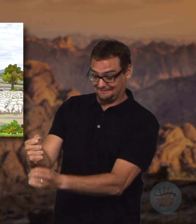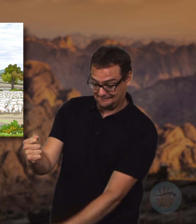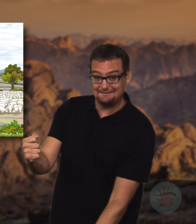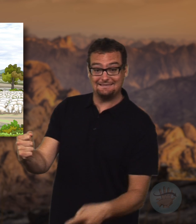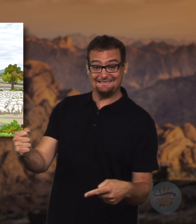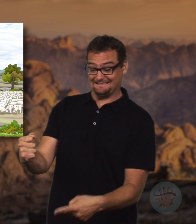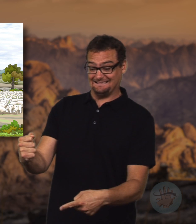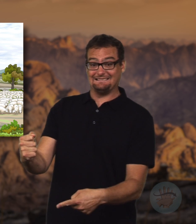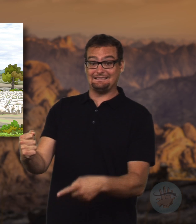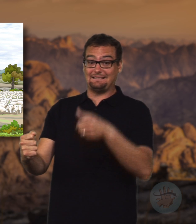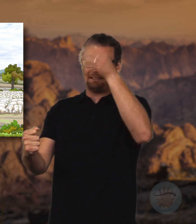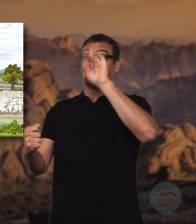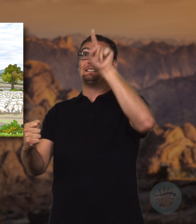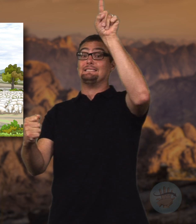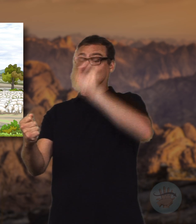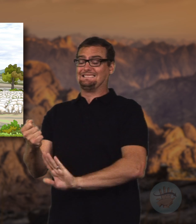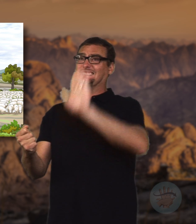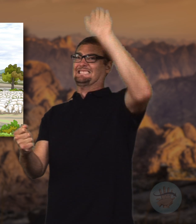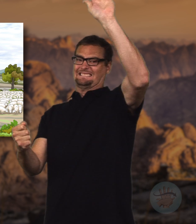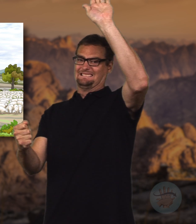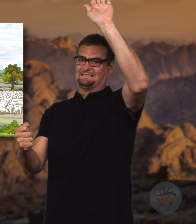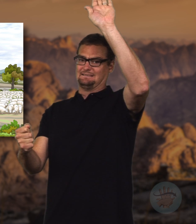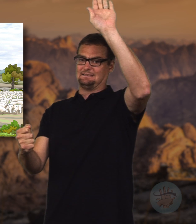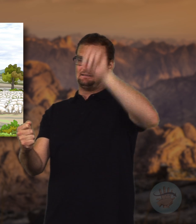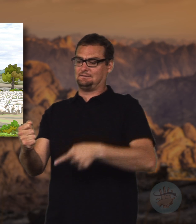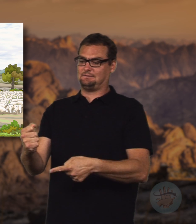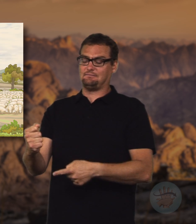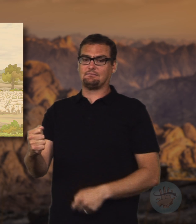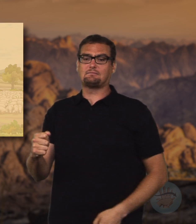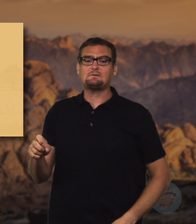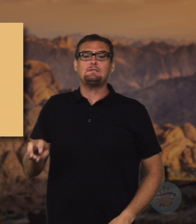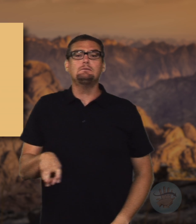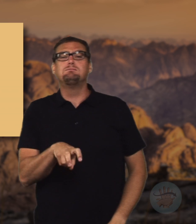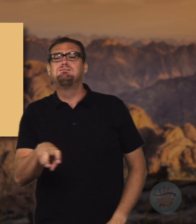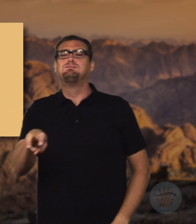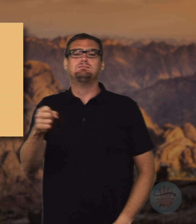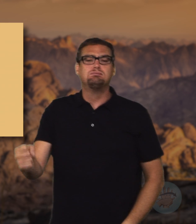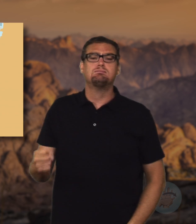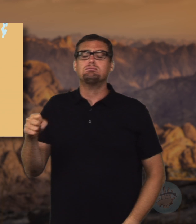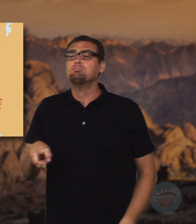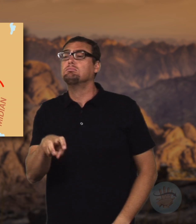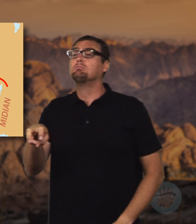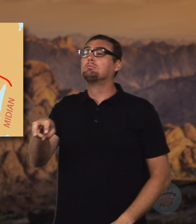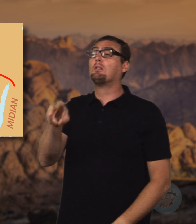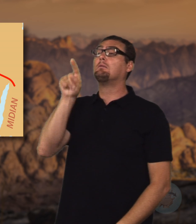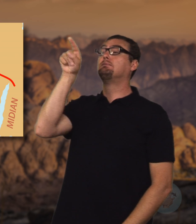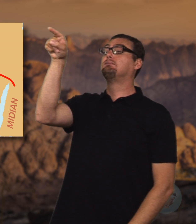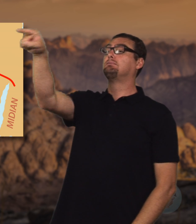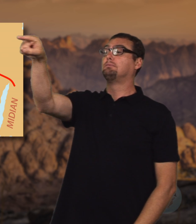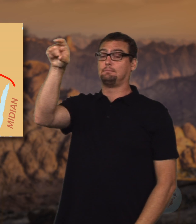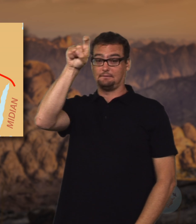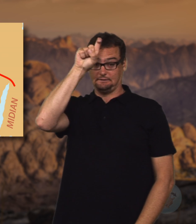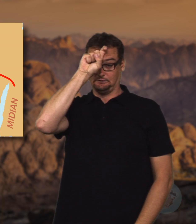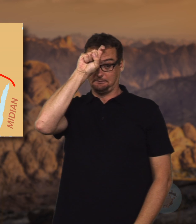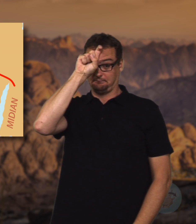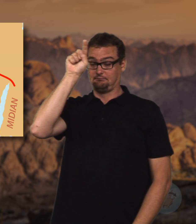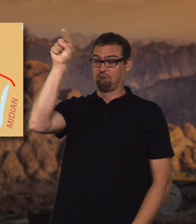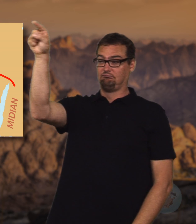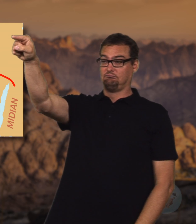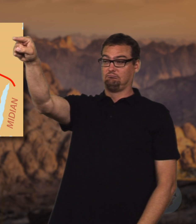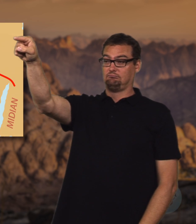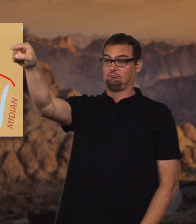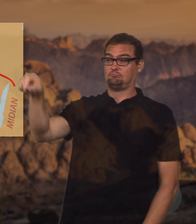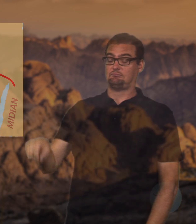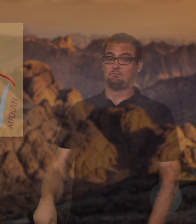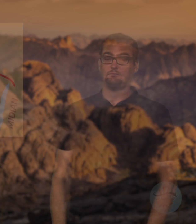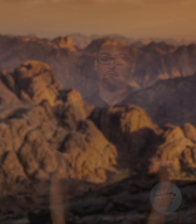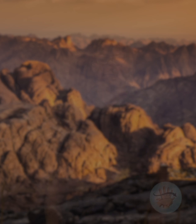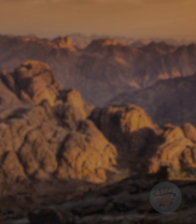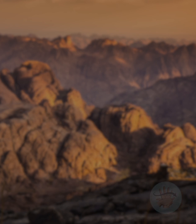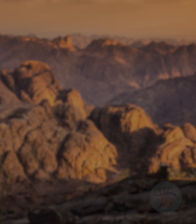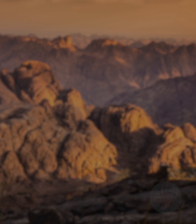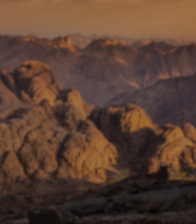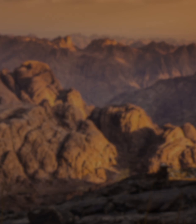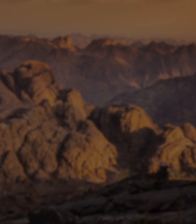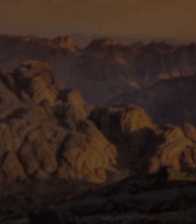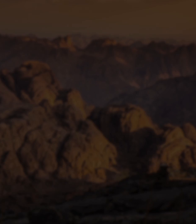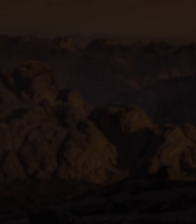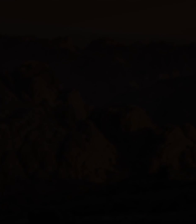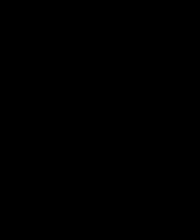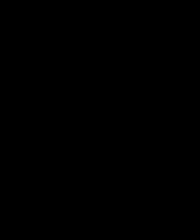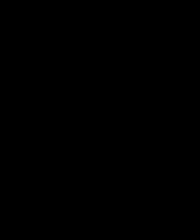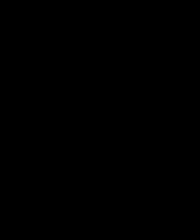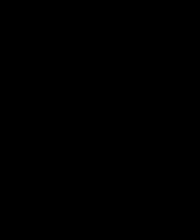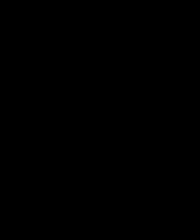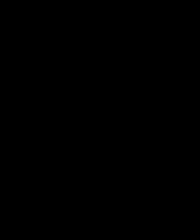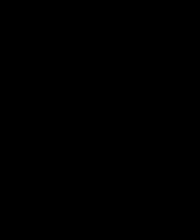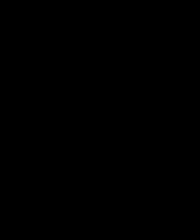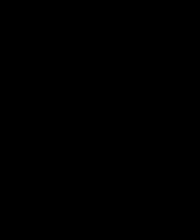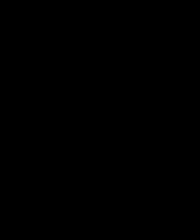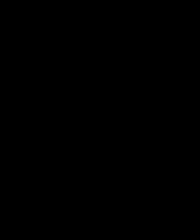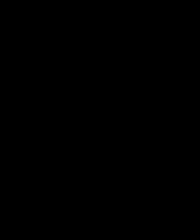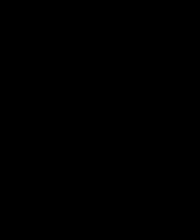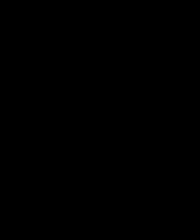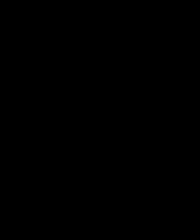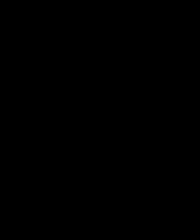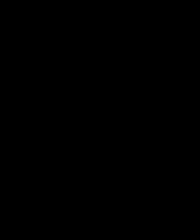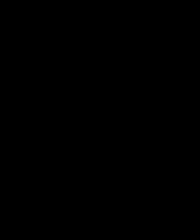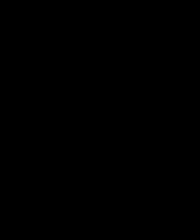And he took the staff of God in his hand.